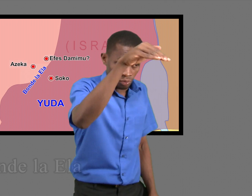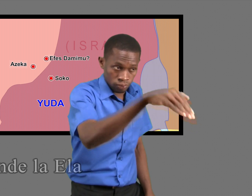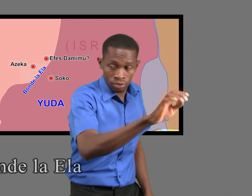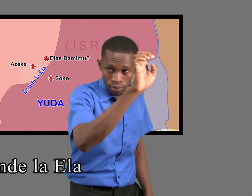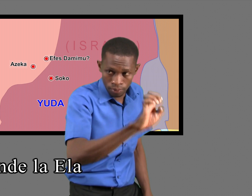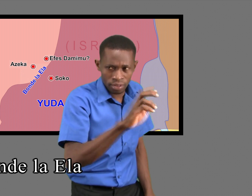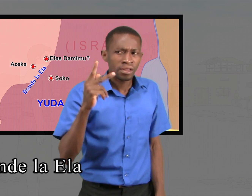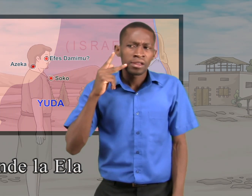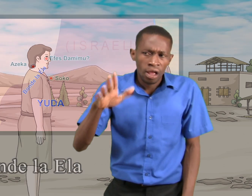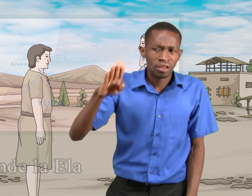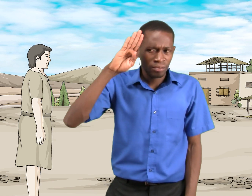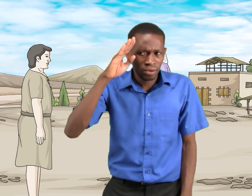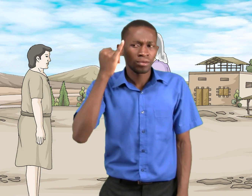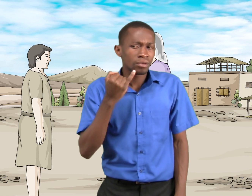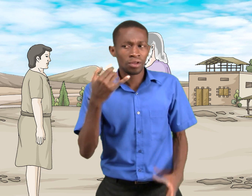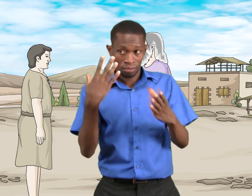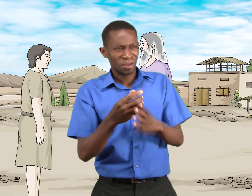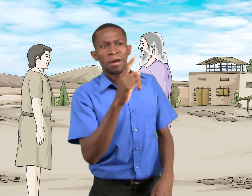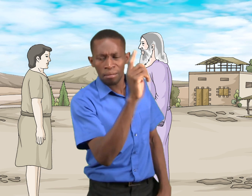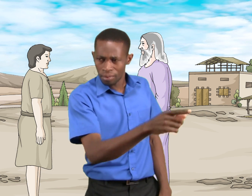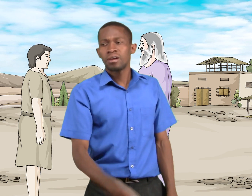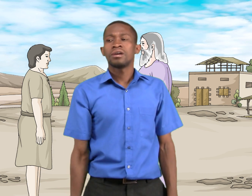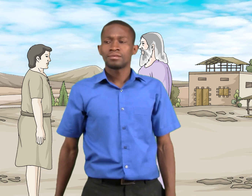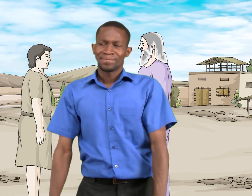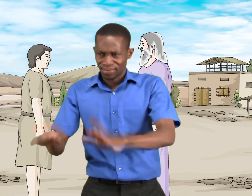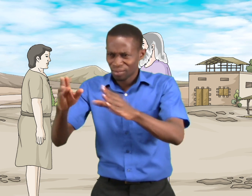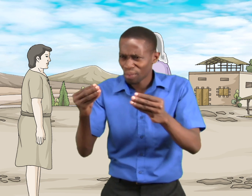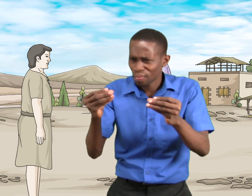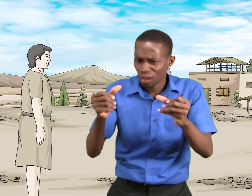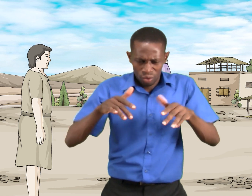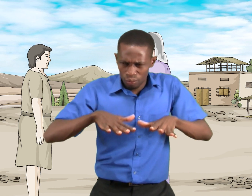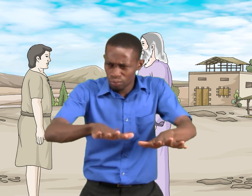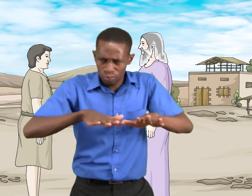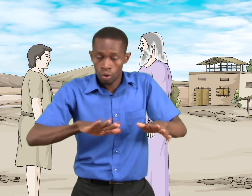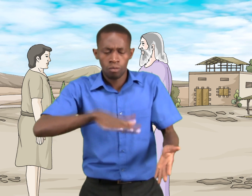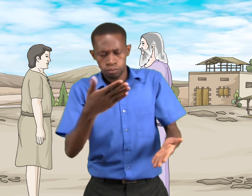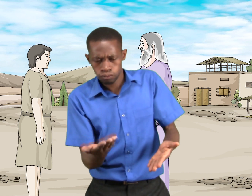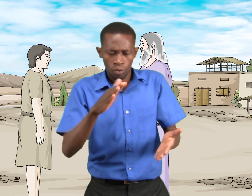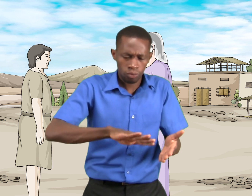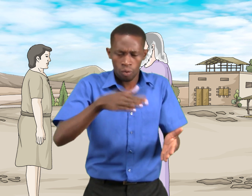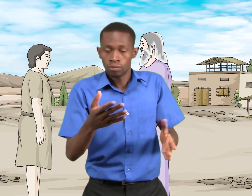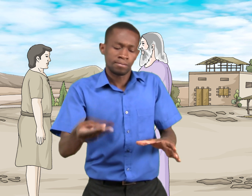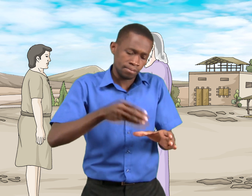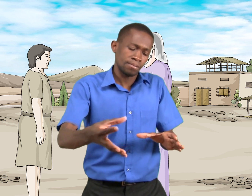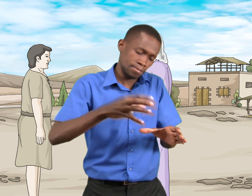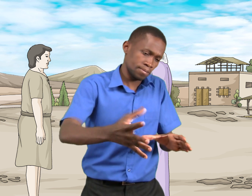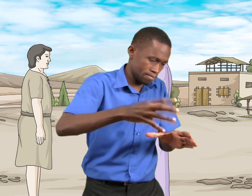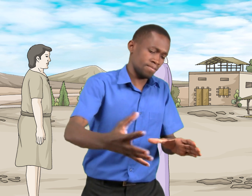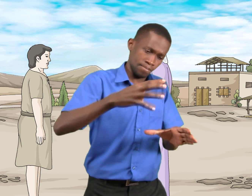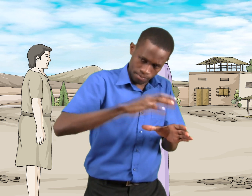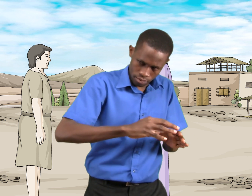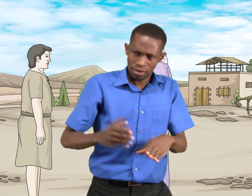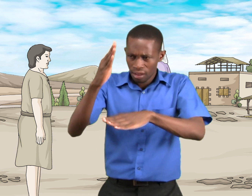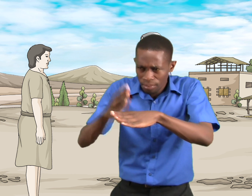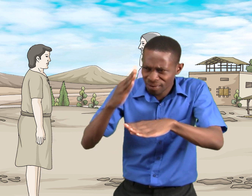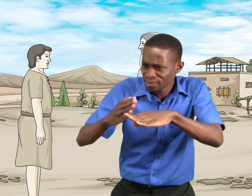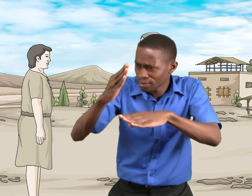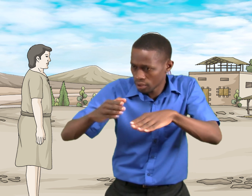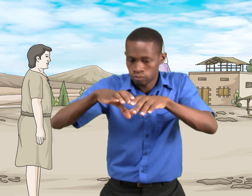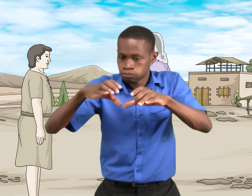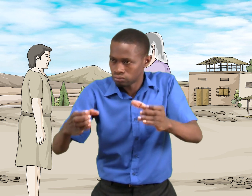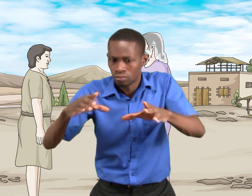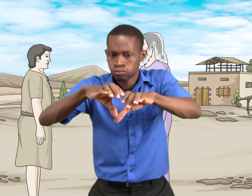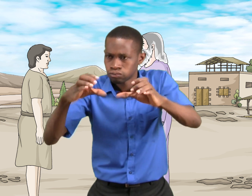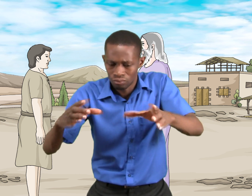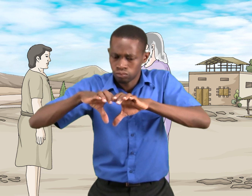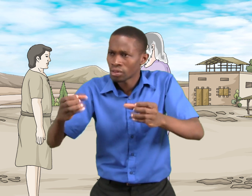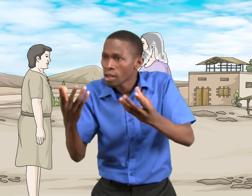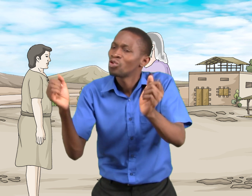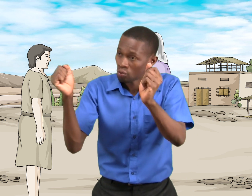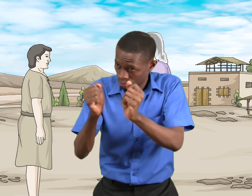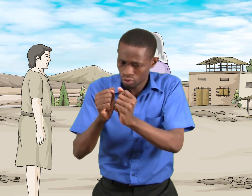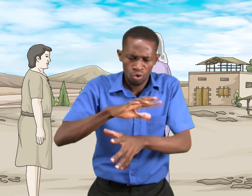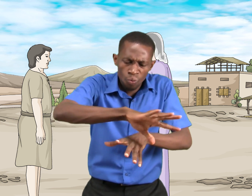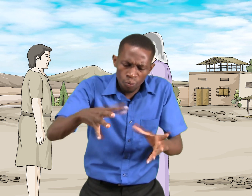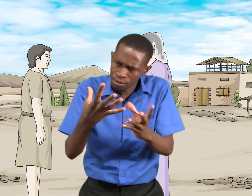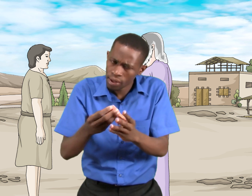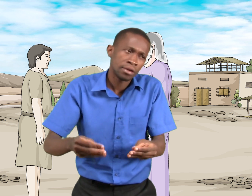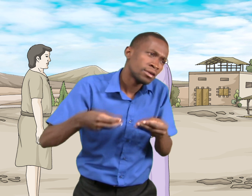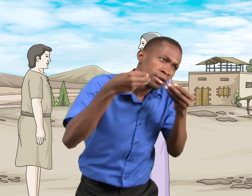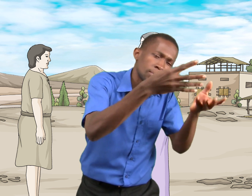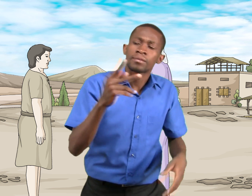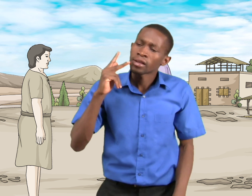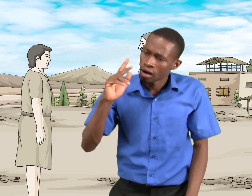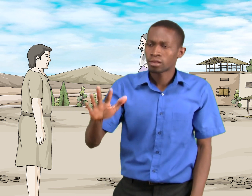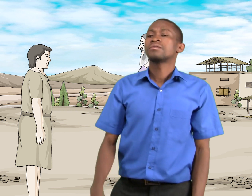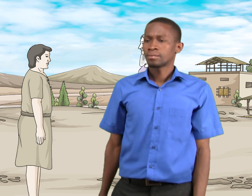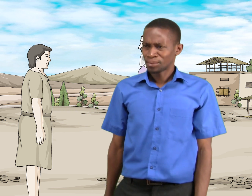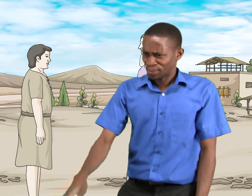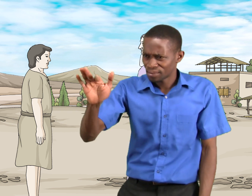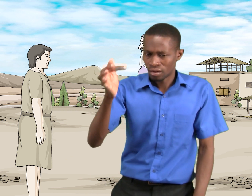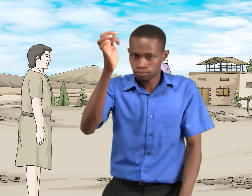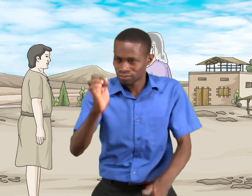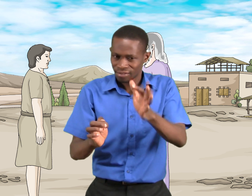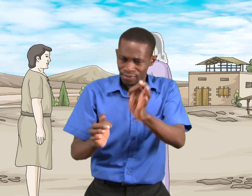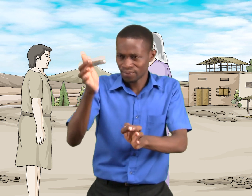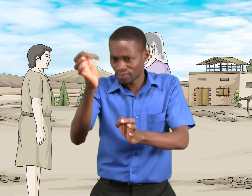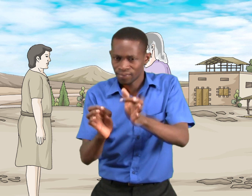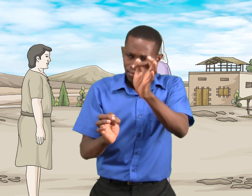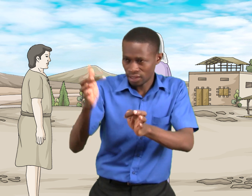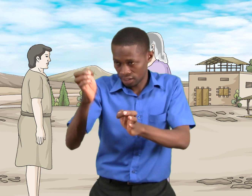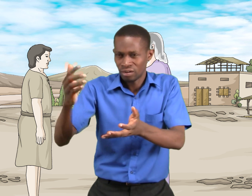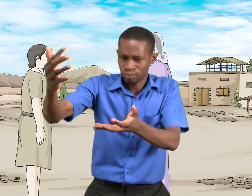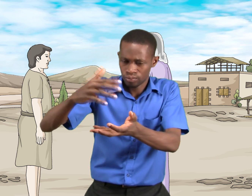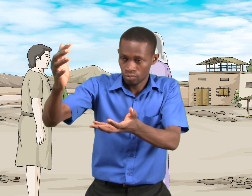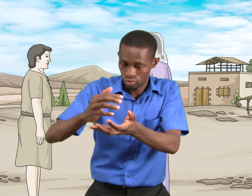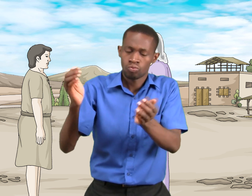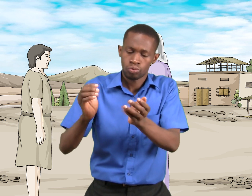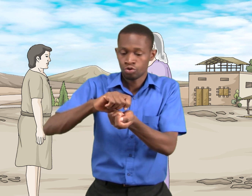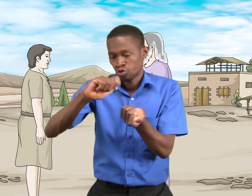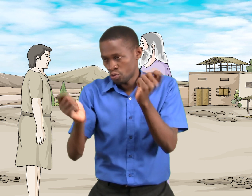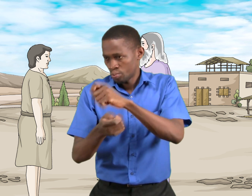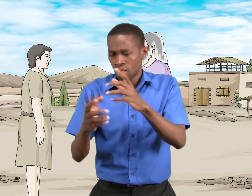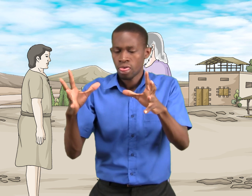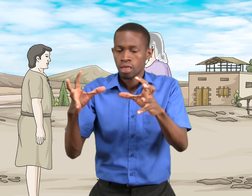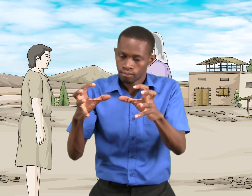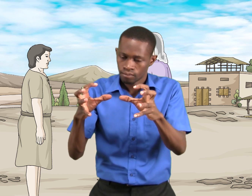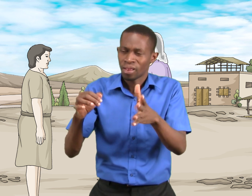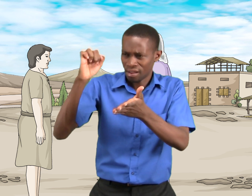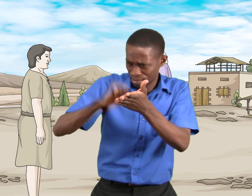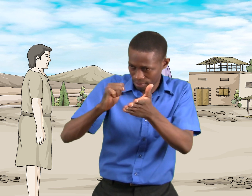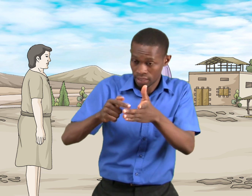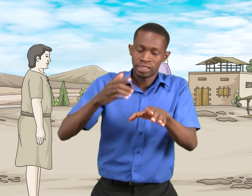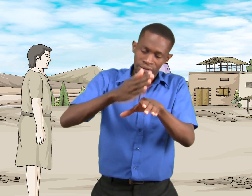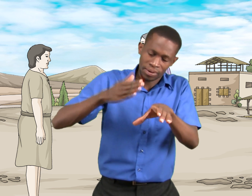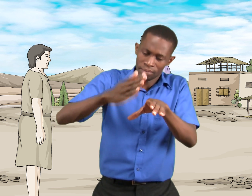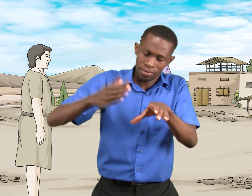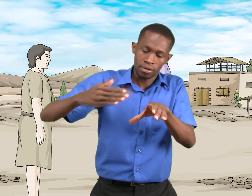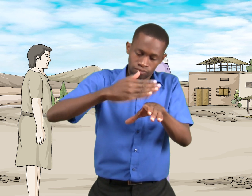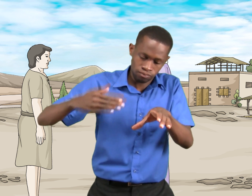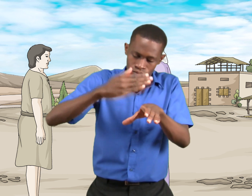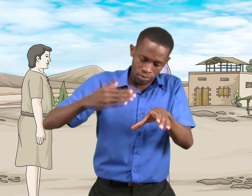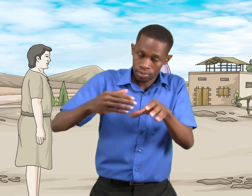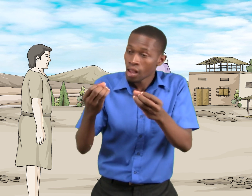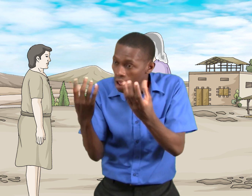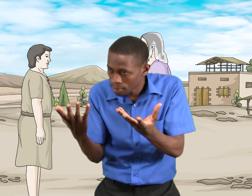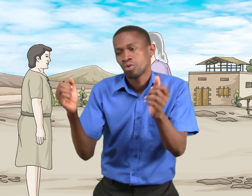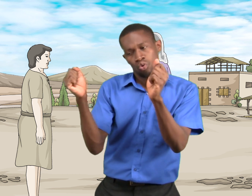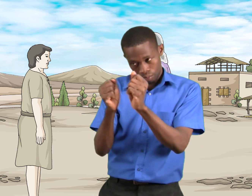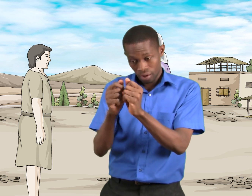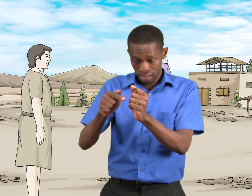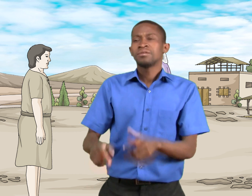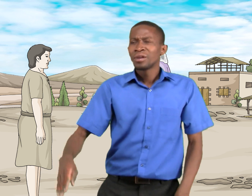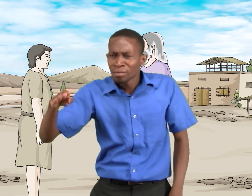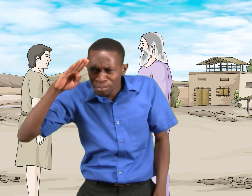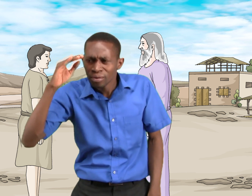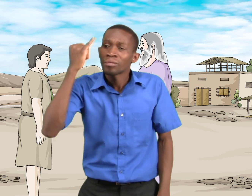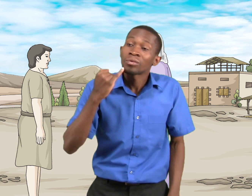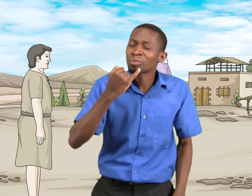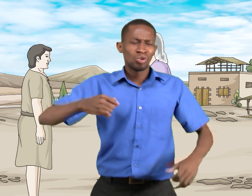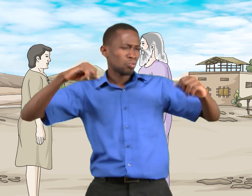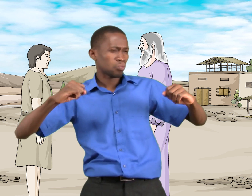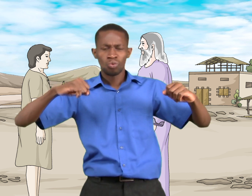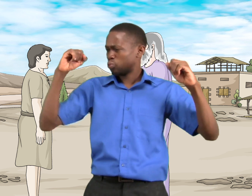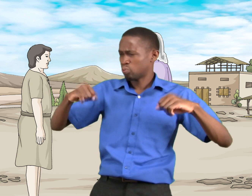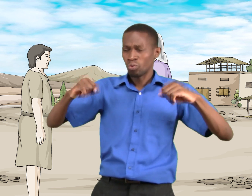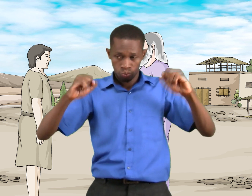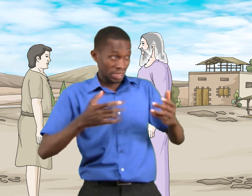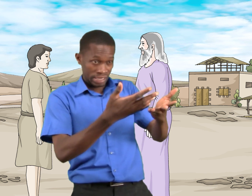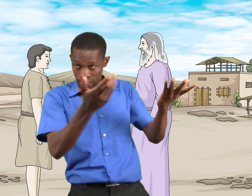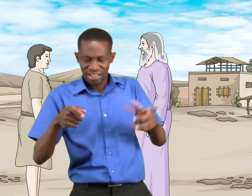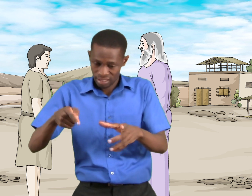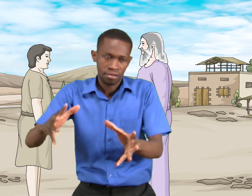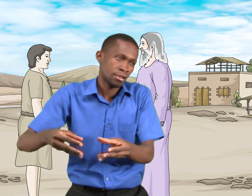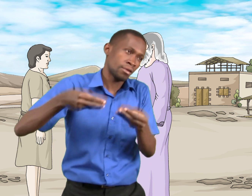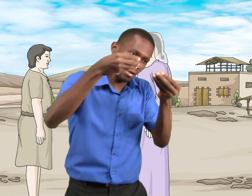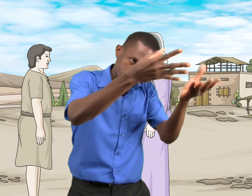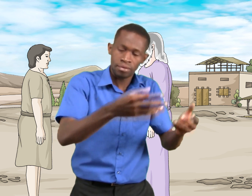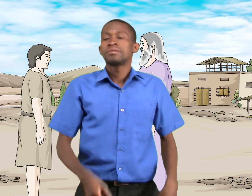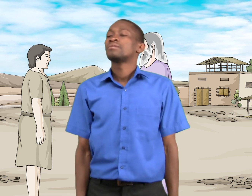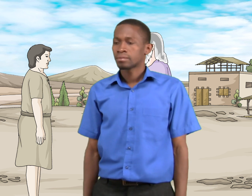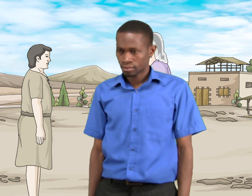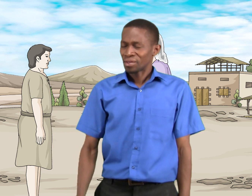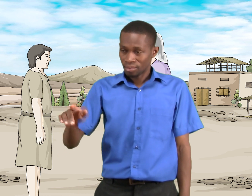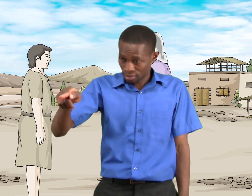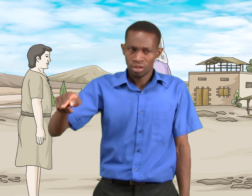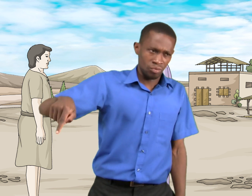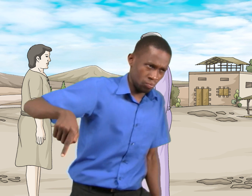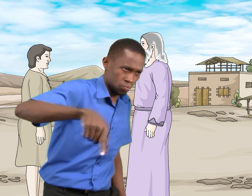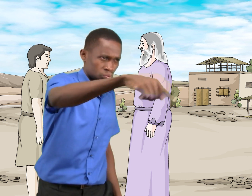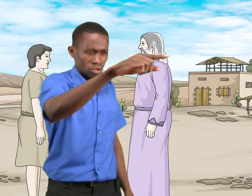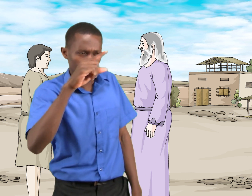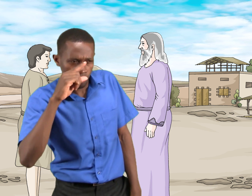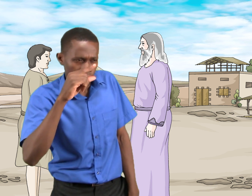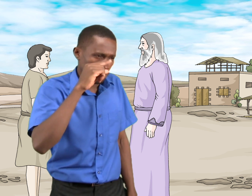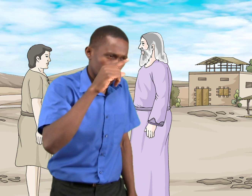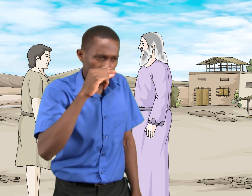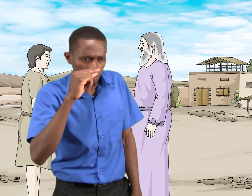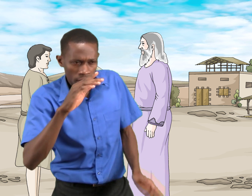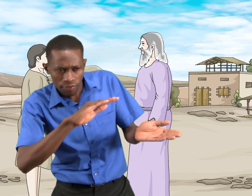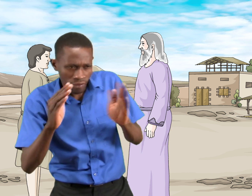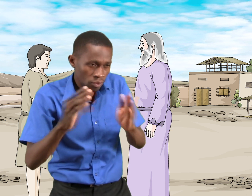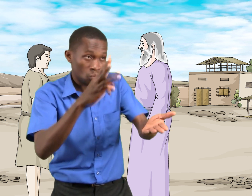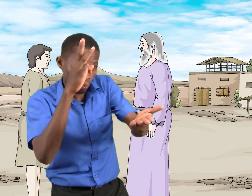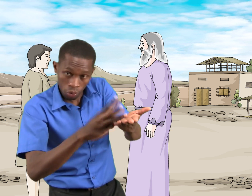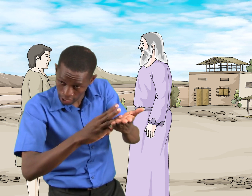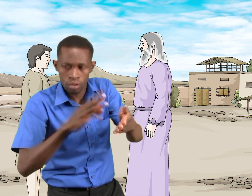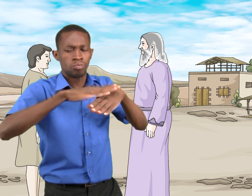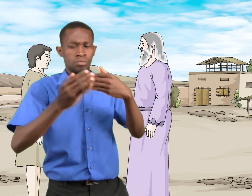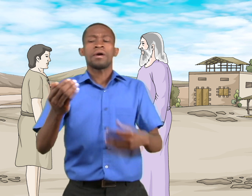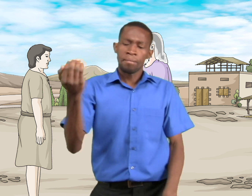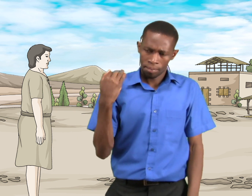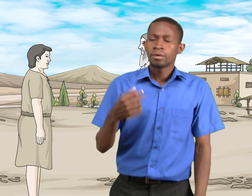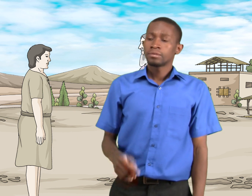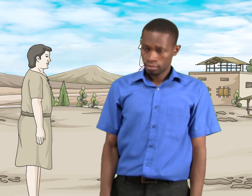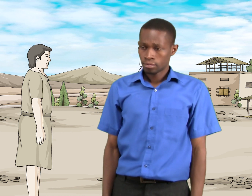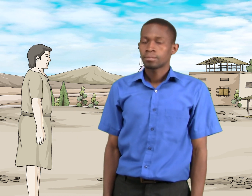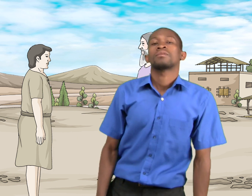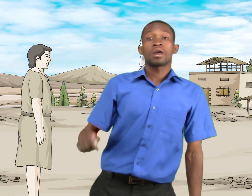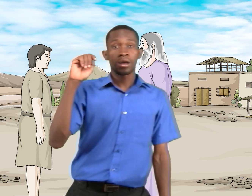One day Jesse said to his son David, “Take this ephah of roasted grain and these ten loaves of bread for your brothers and hurry to their camp. Take also these ten portions of cheese to the commander of their unit.